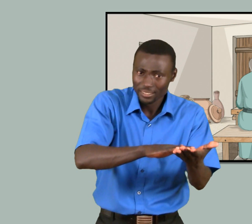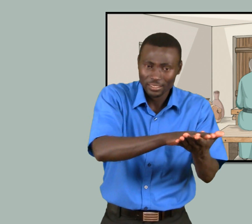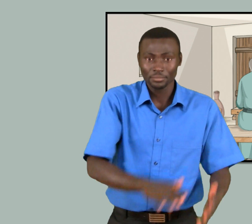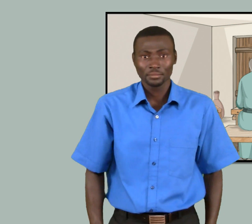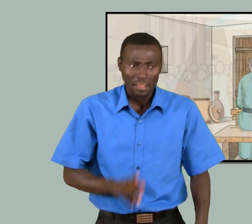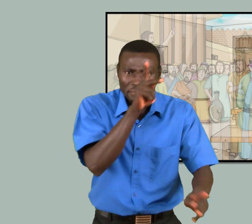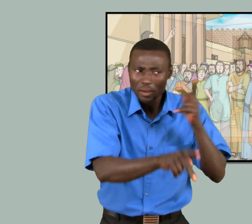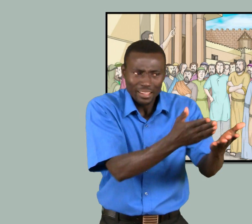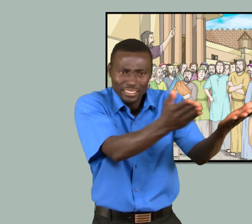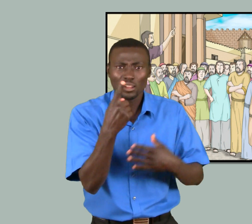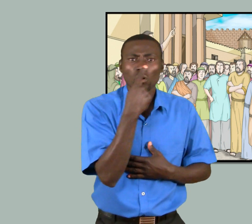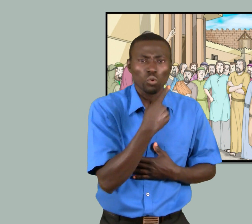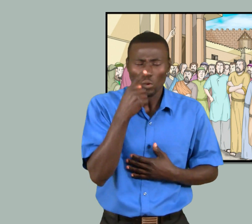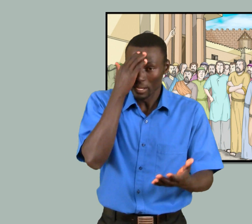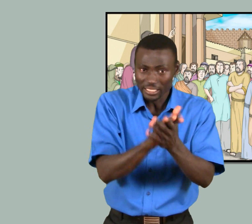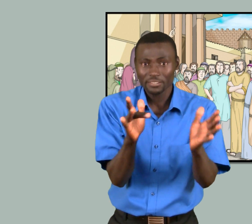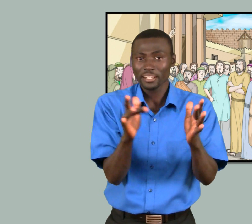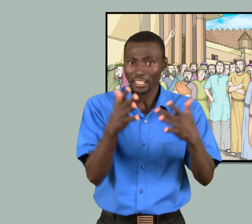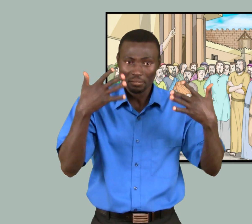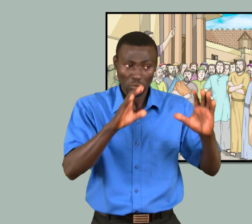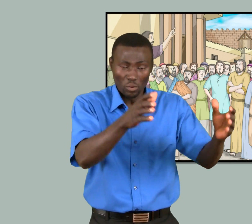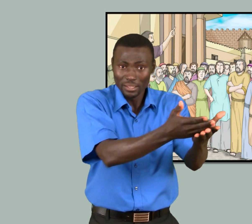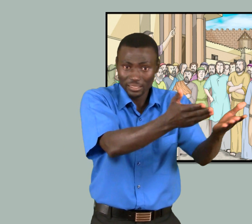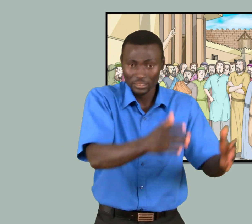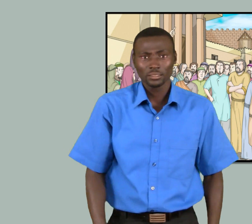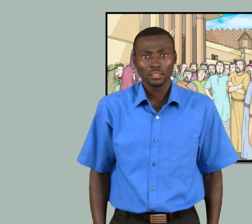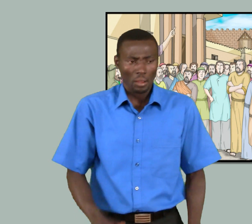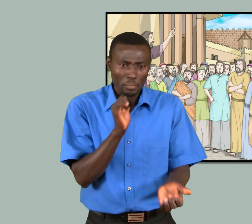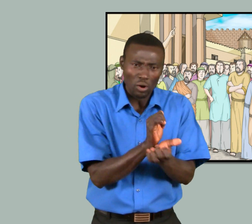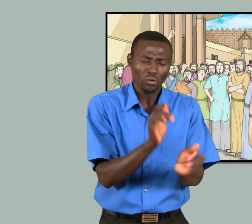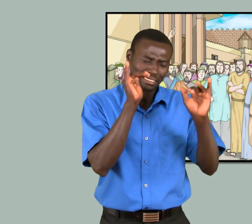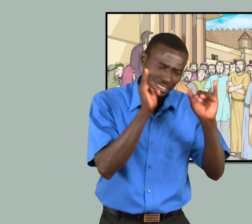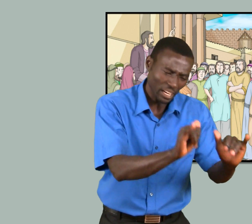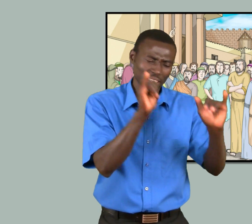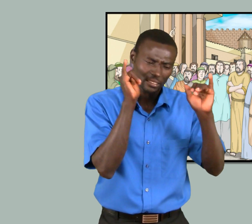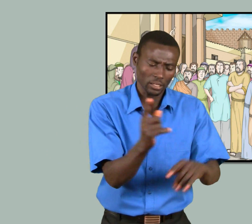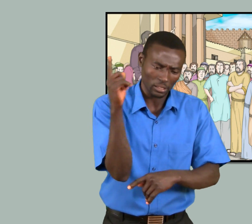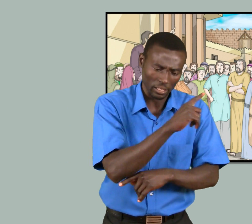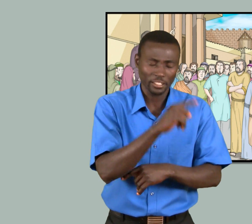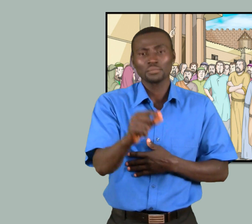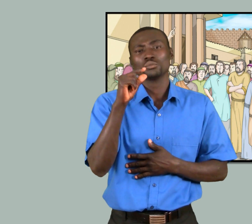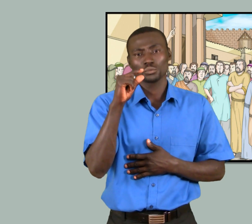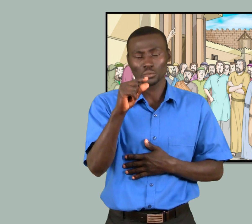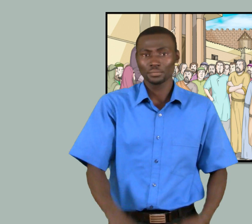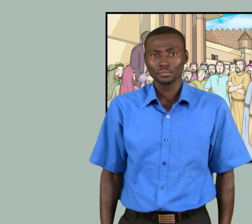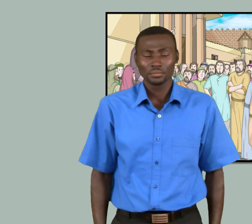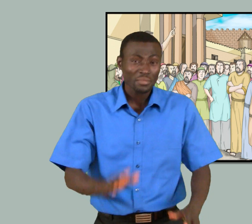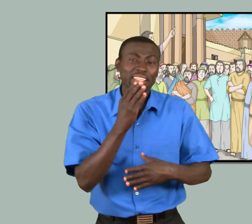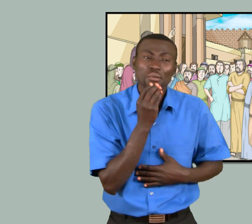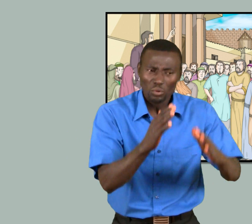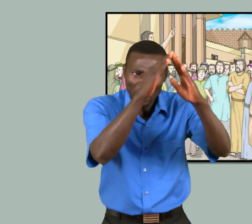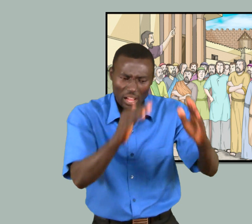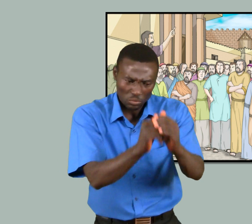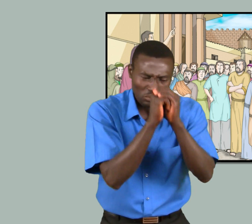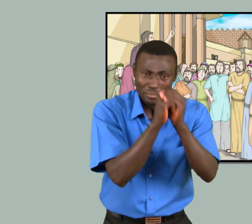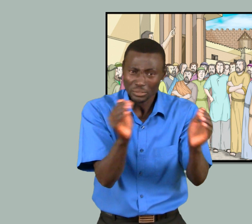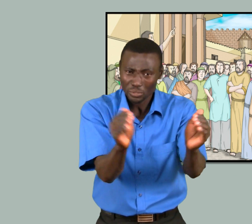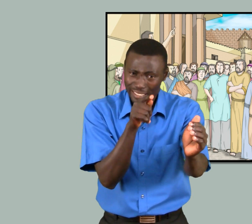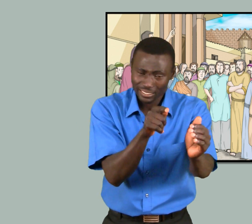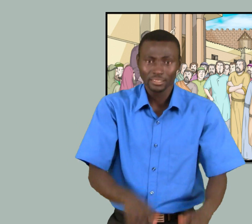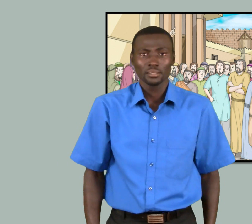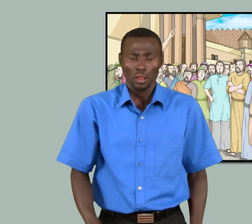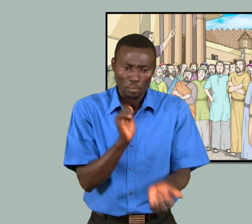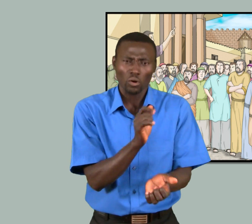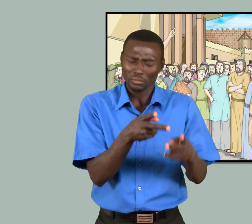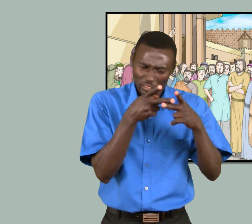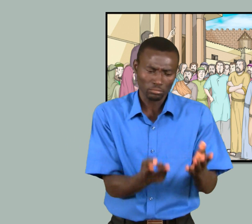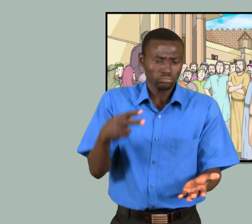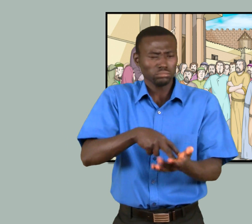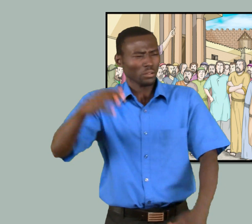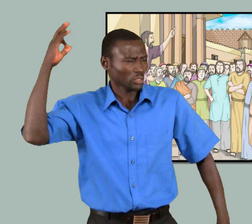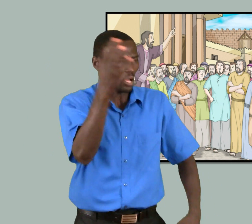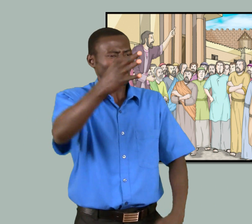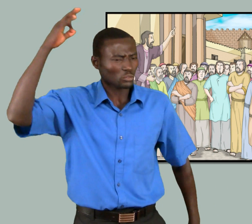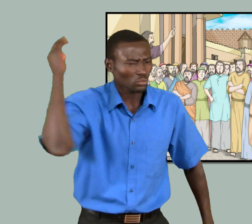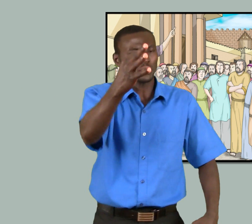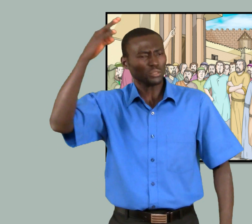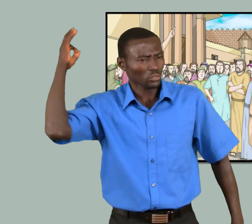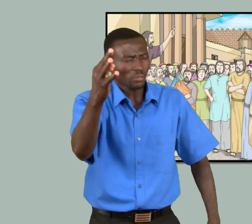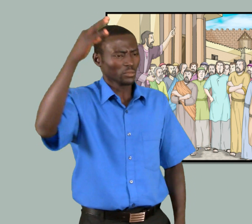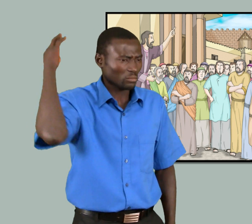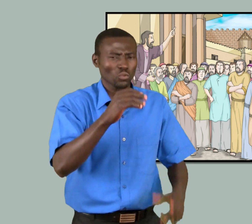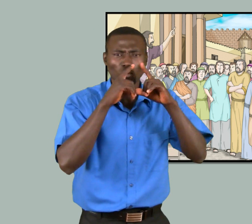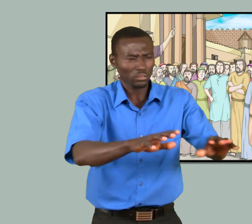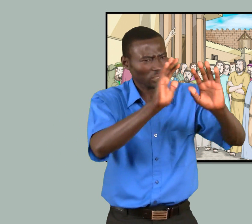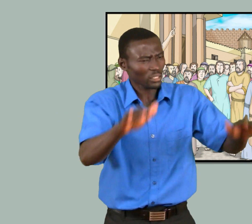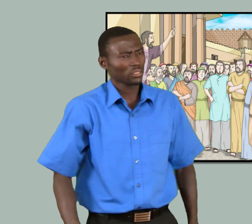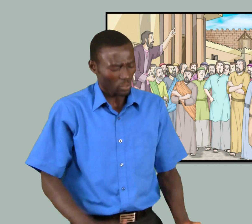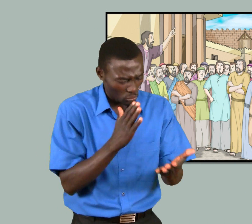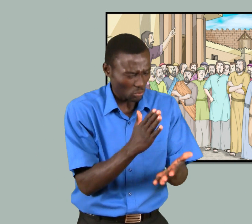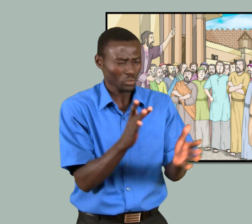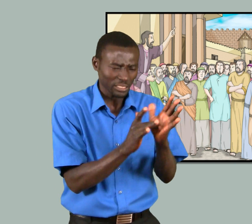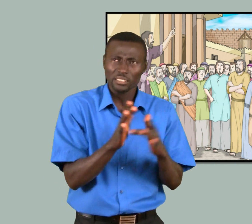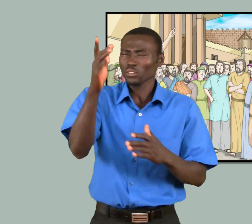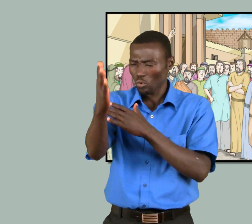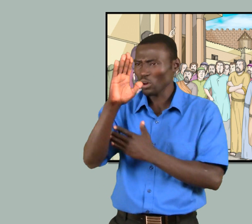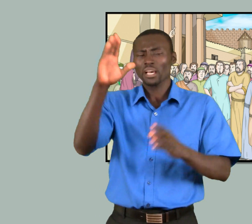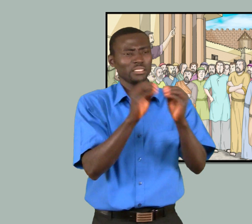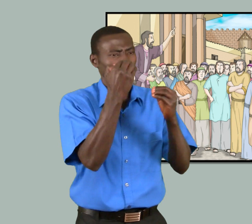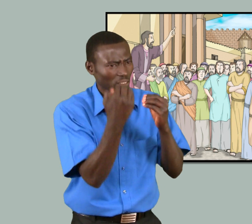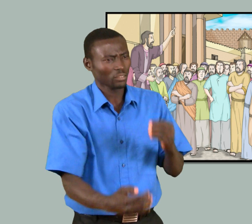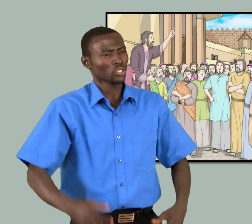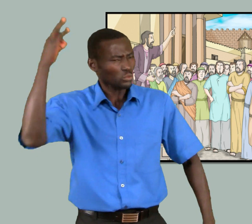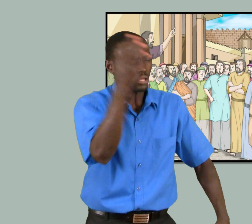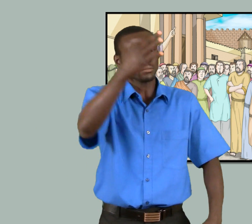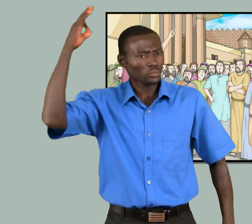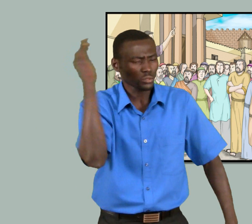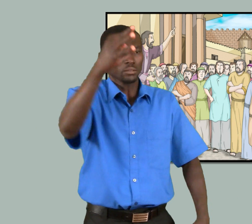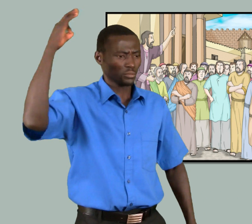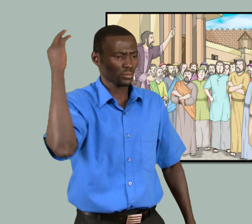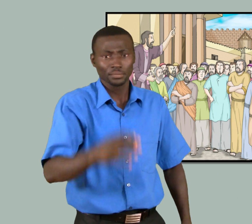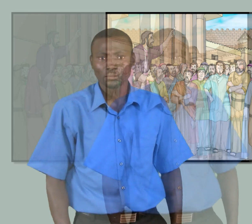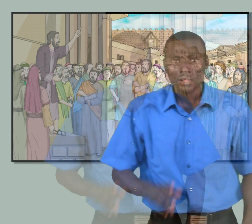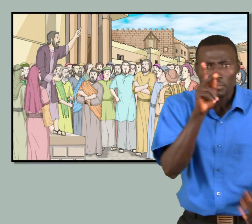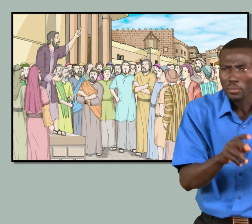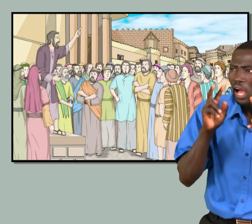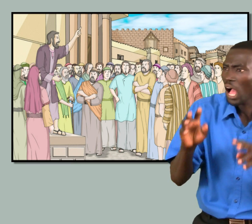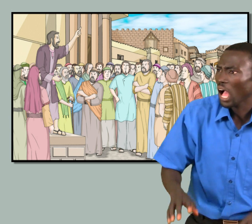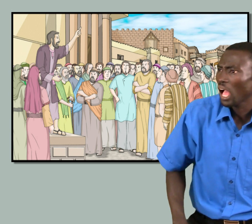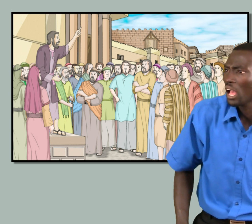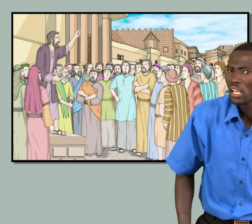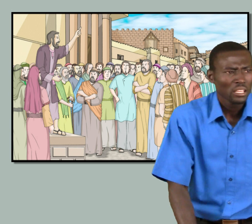Saul promptly began to proclaim Jesus in the synagogues, declaring, “He is the Son of God.”